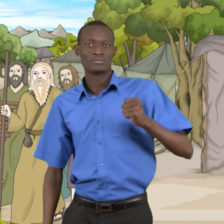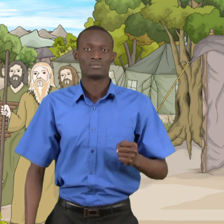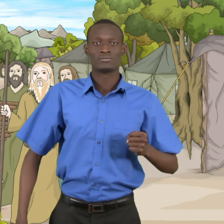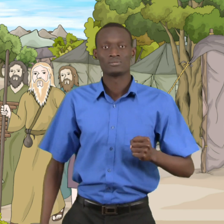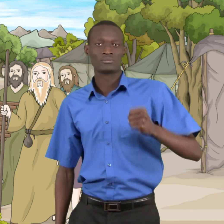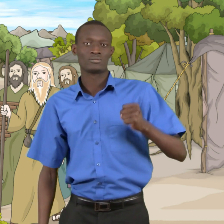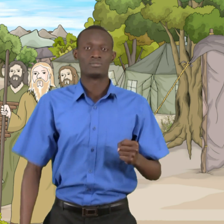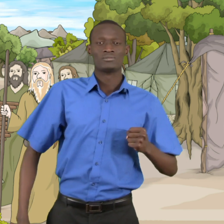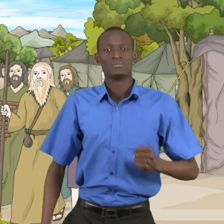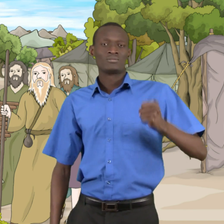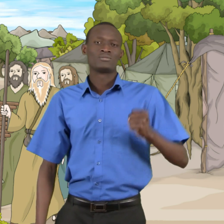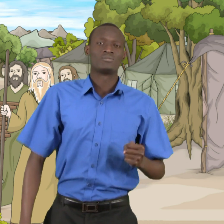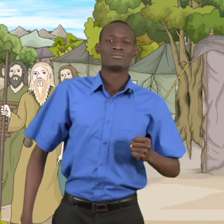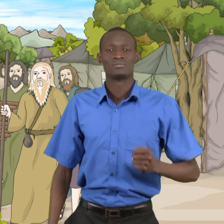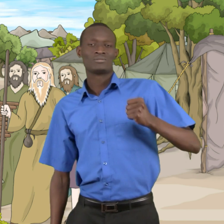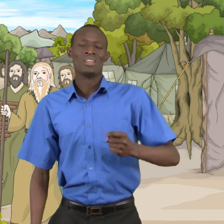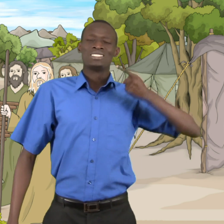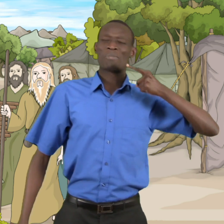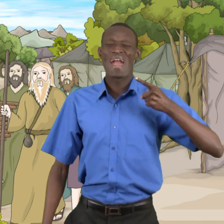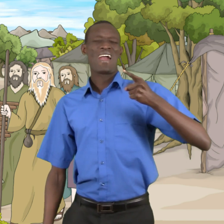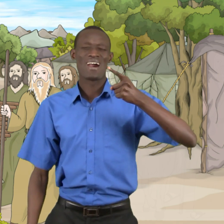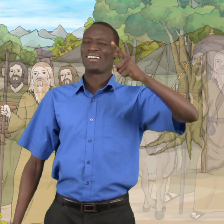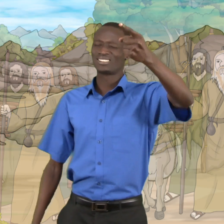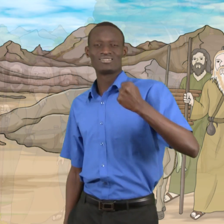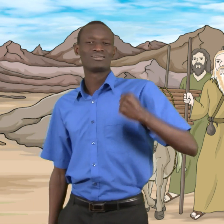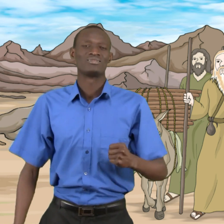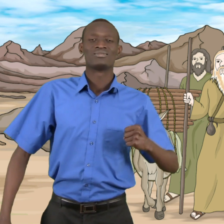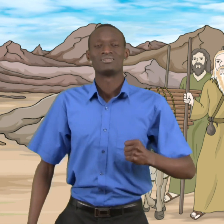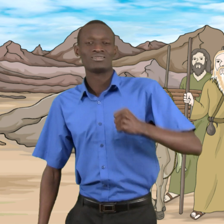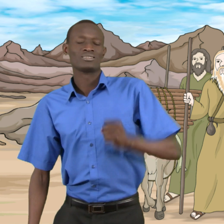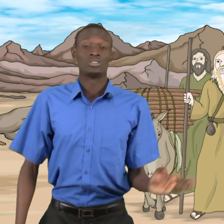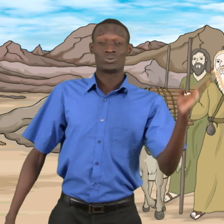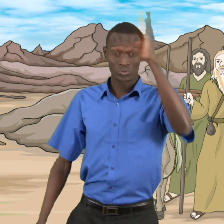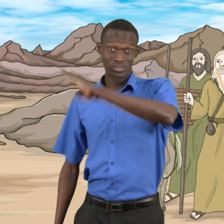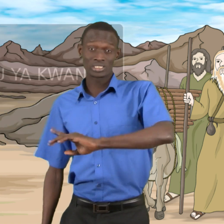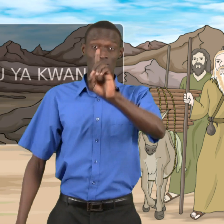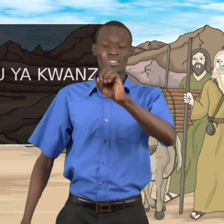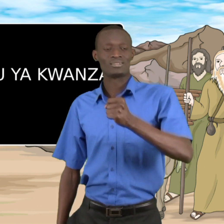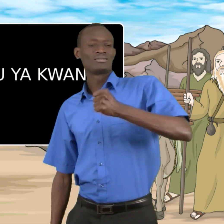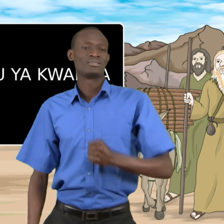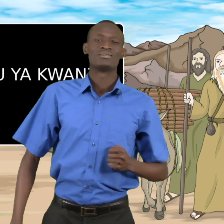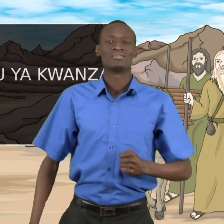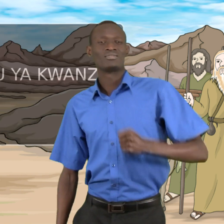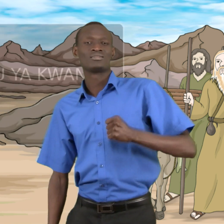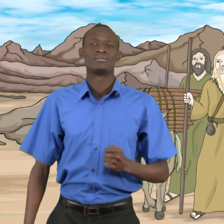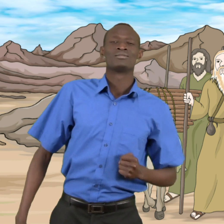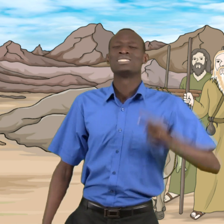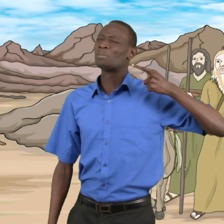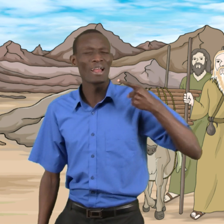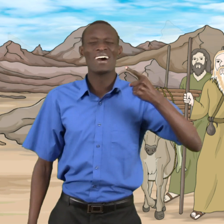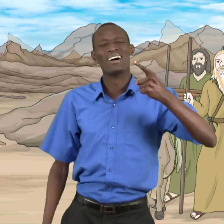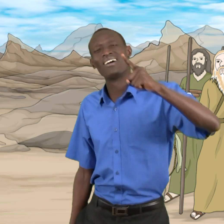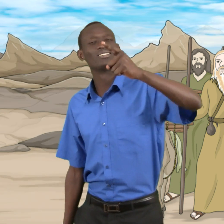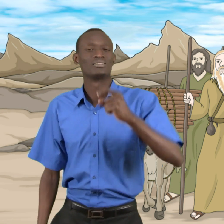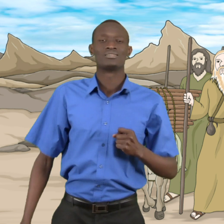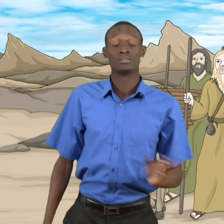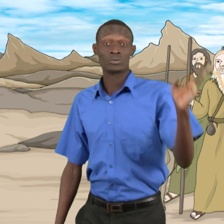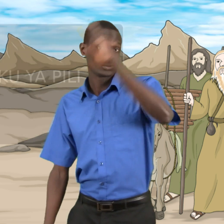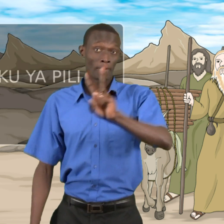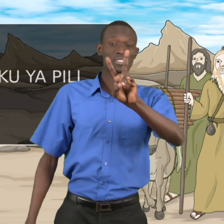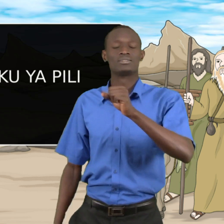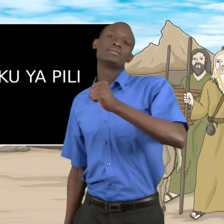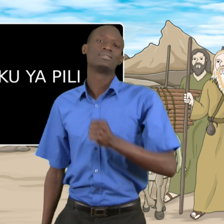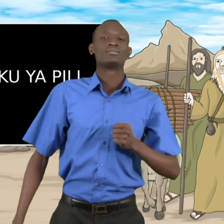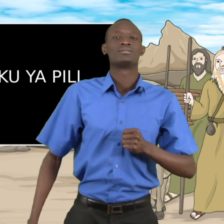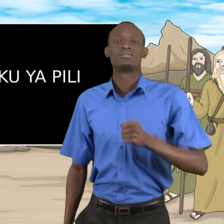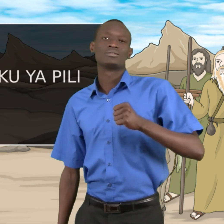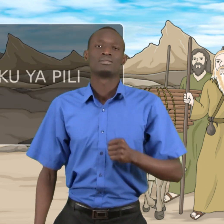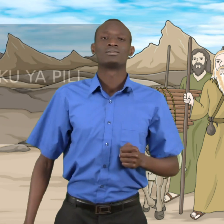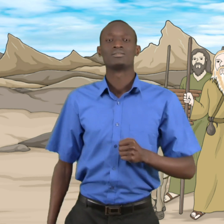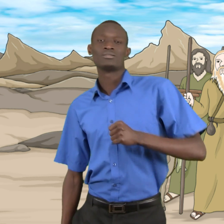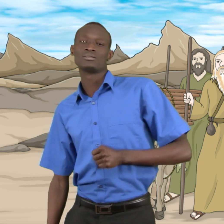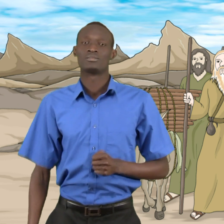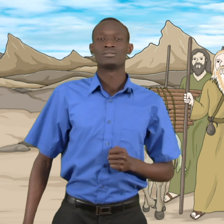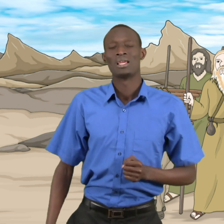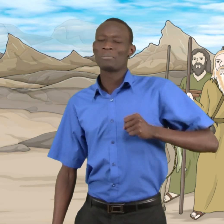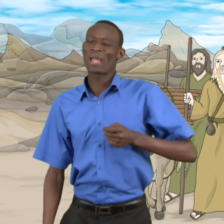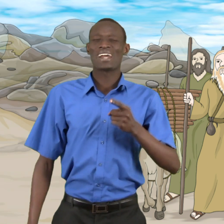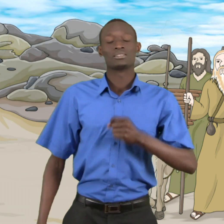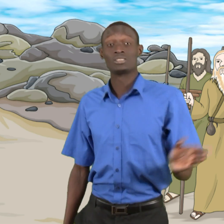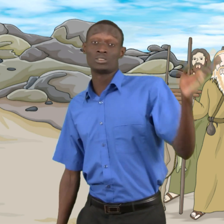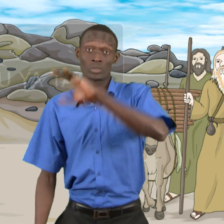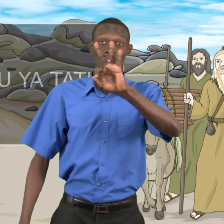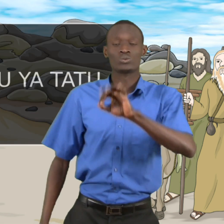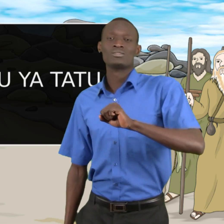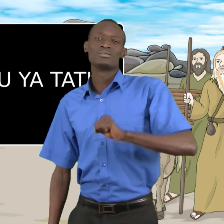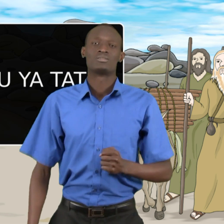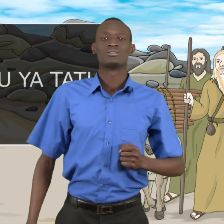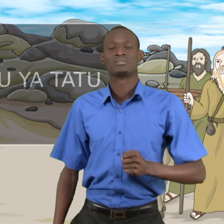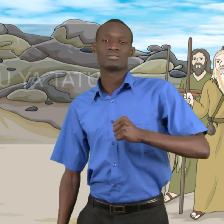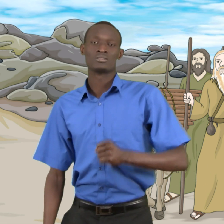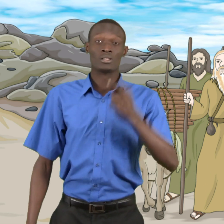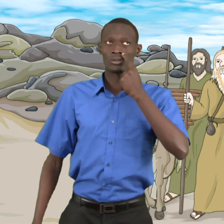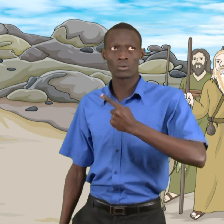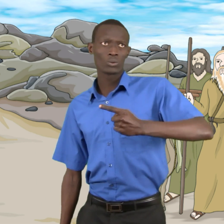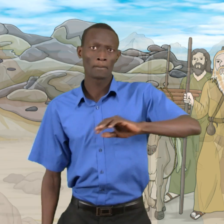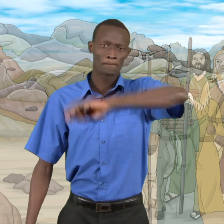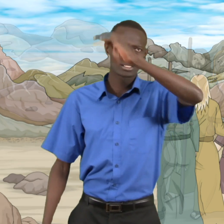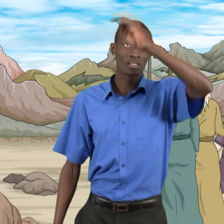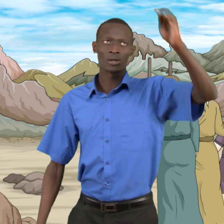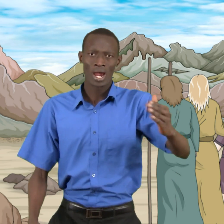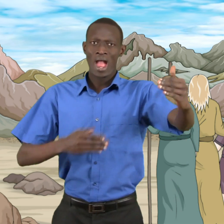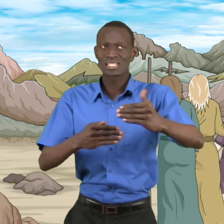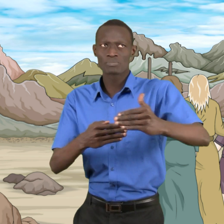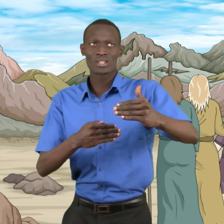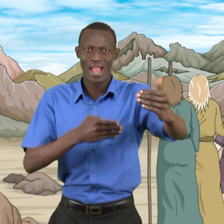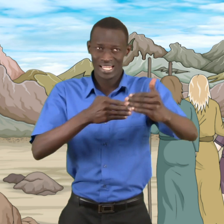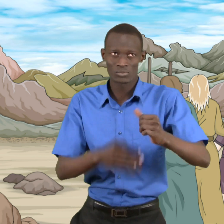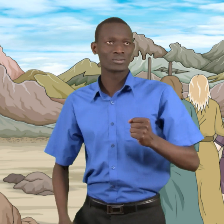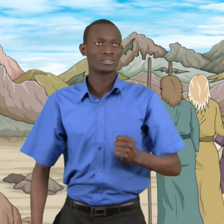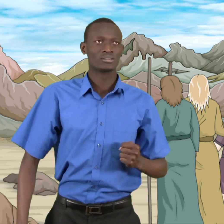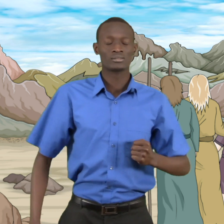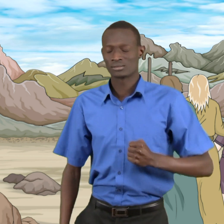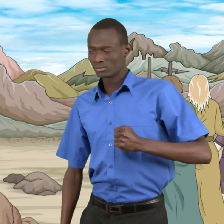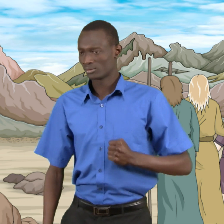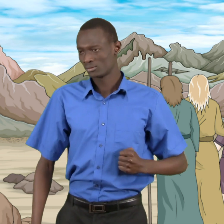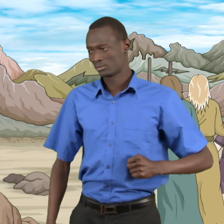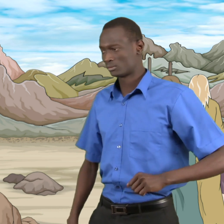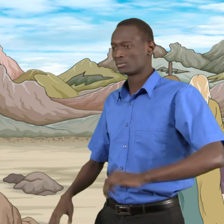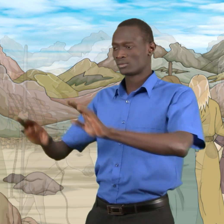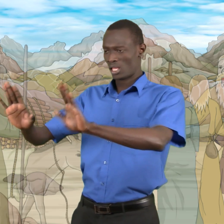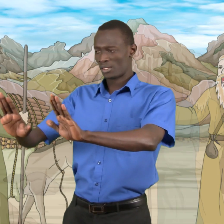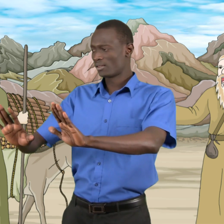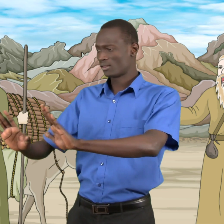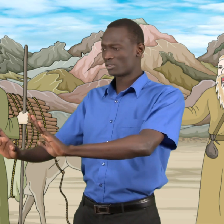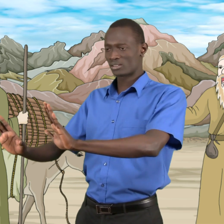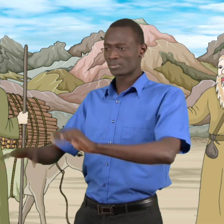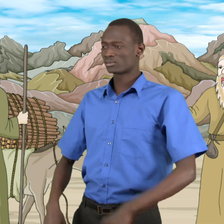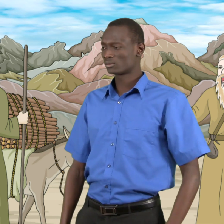On the third day Abraham looked up and saw the place in the distance.